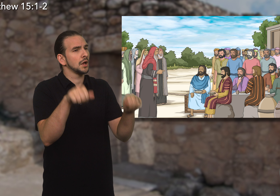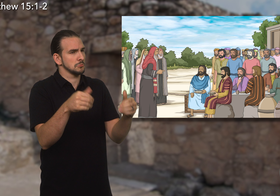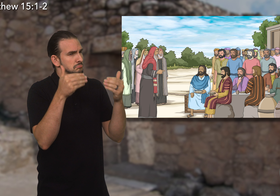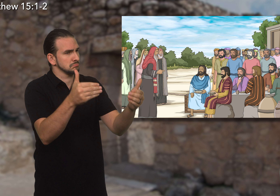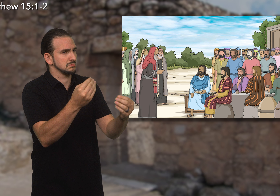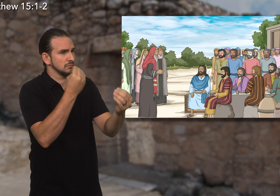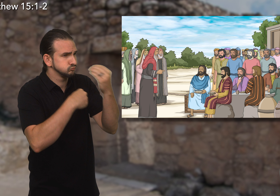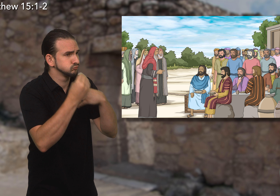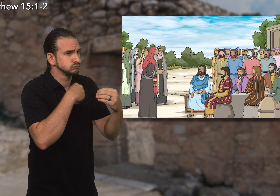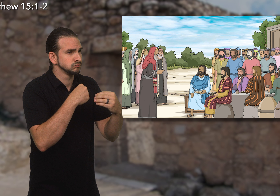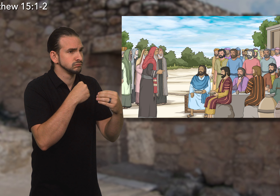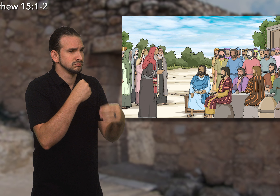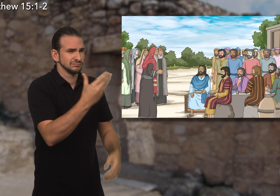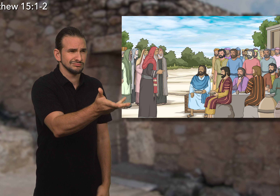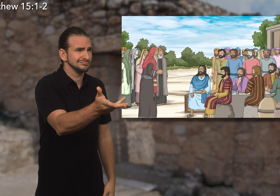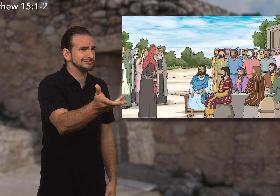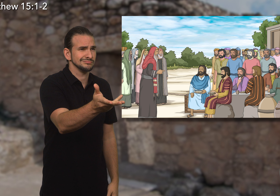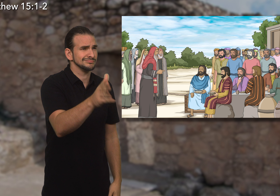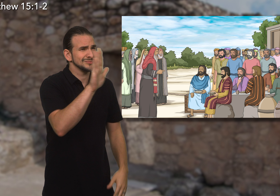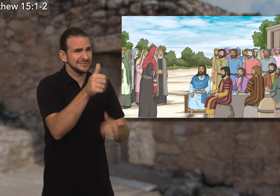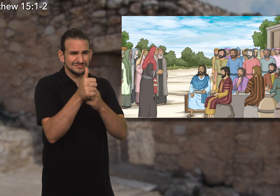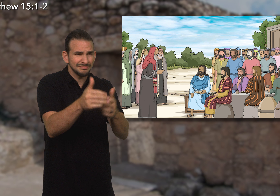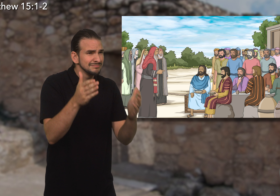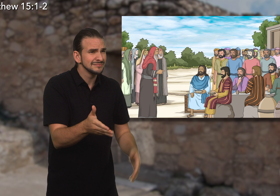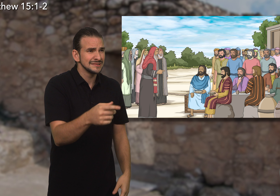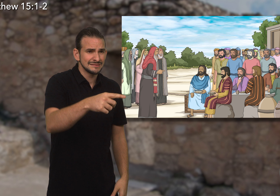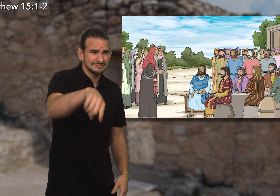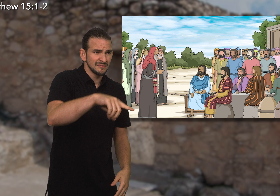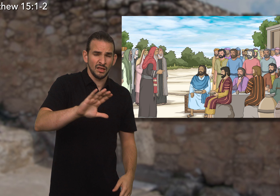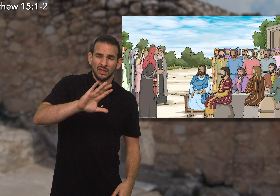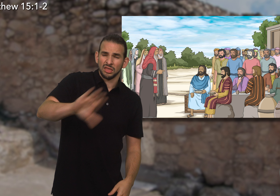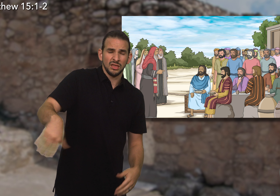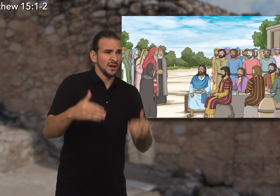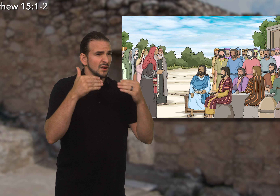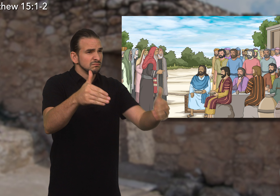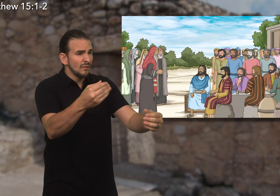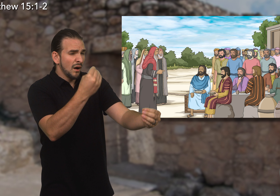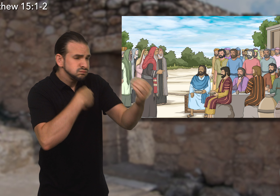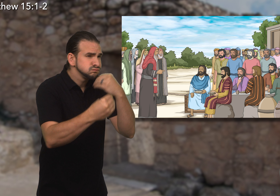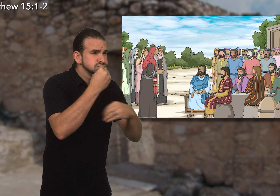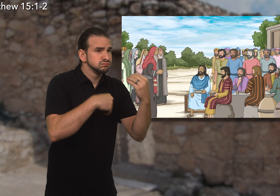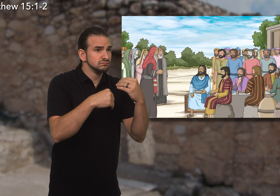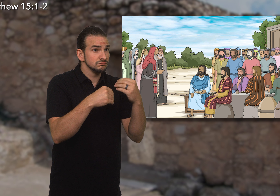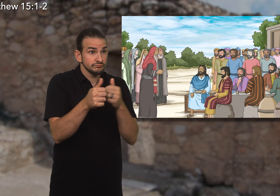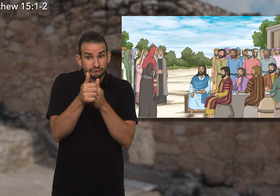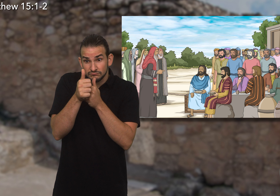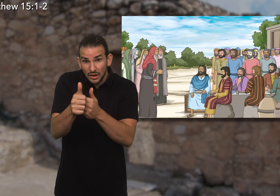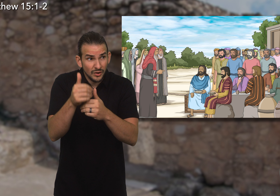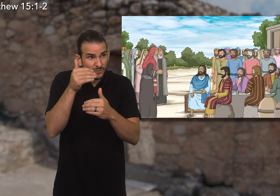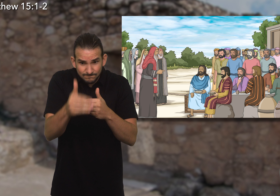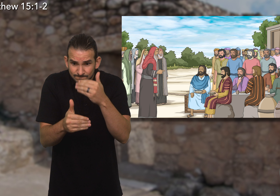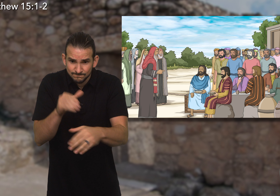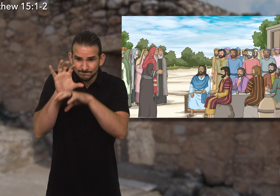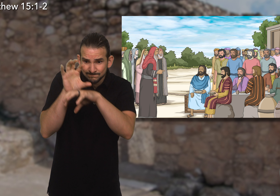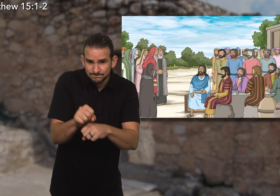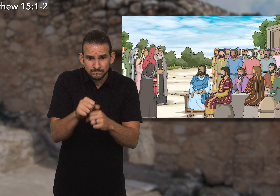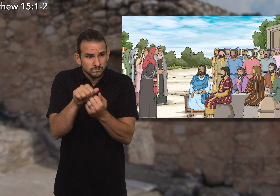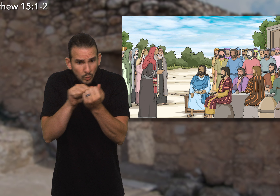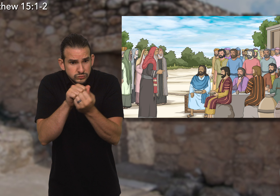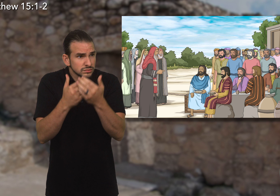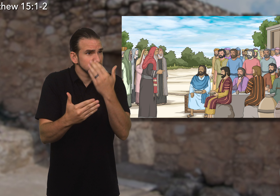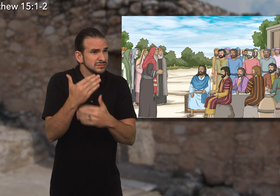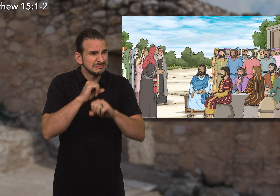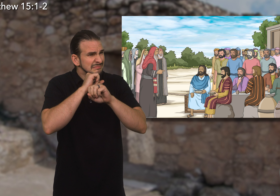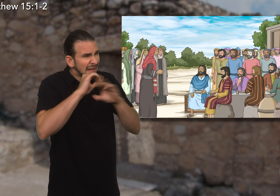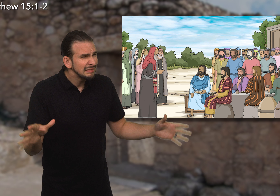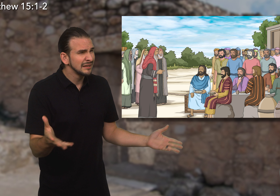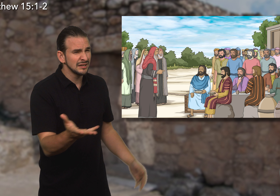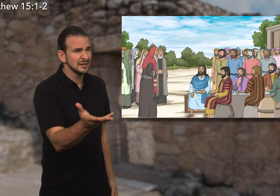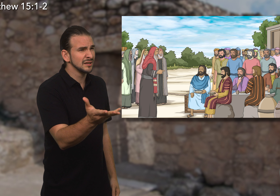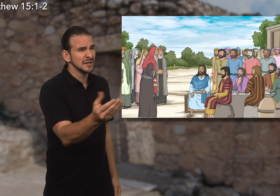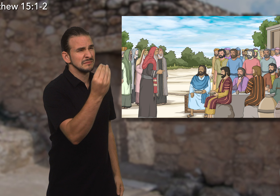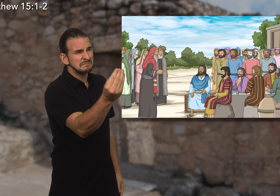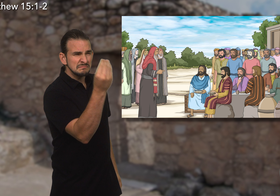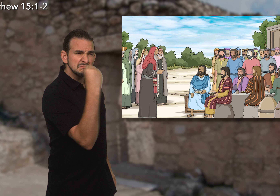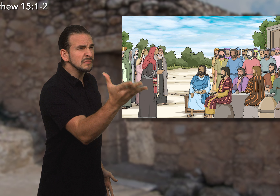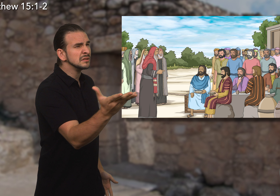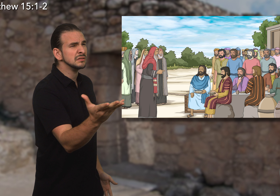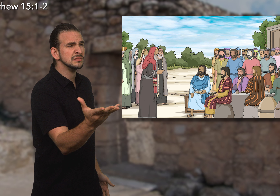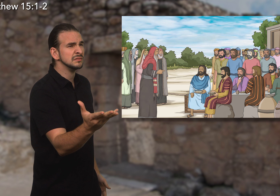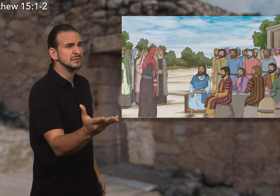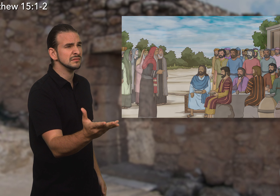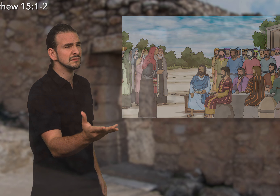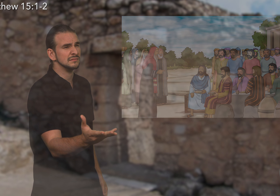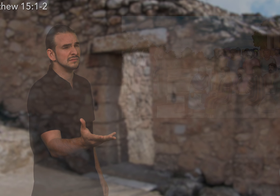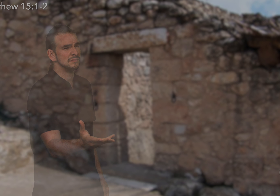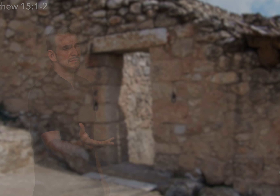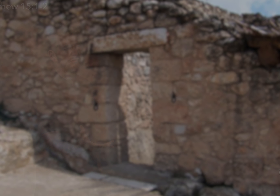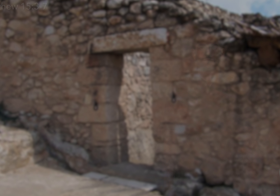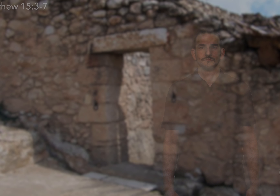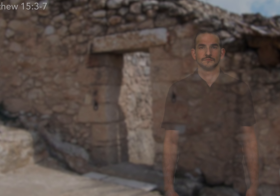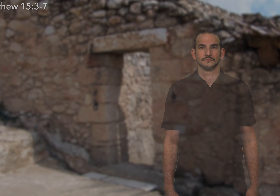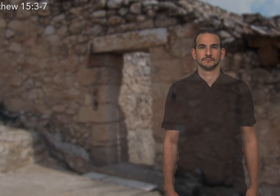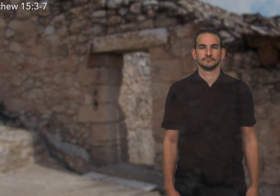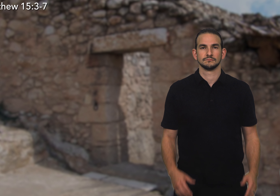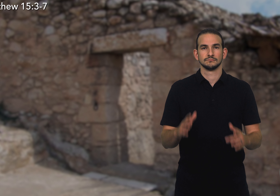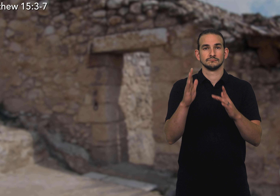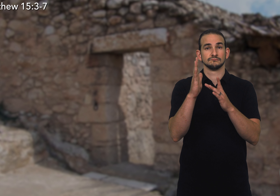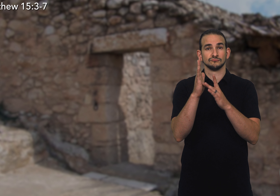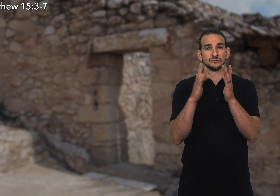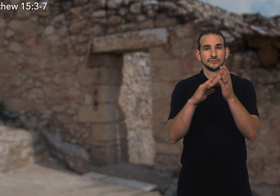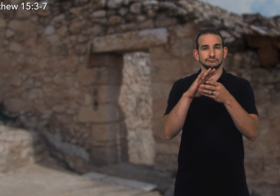They do not wash their hands before they eat.”